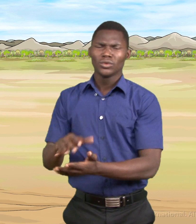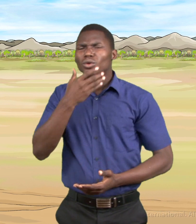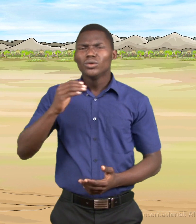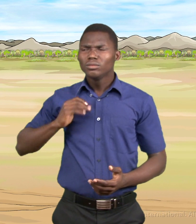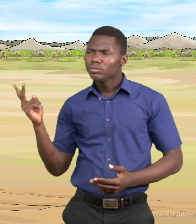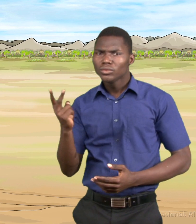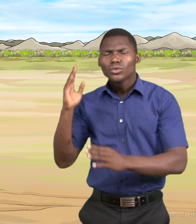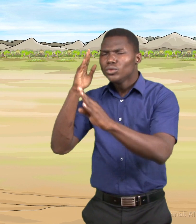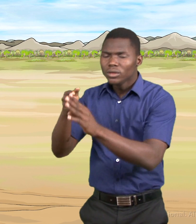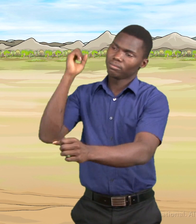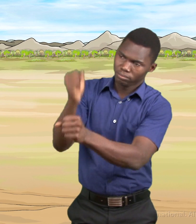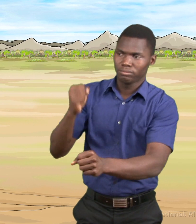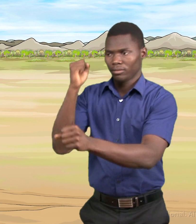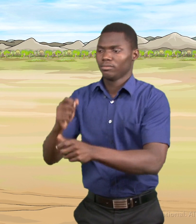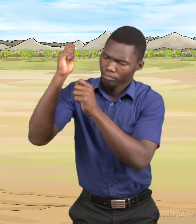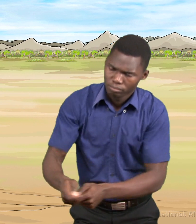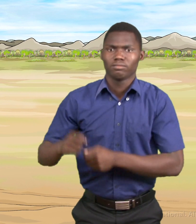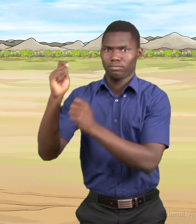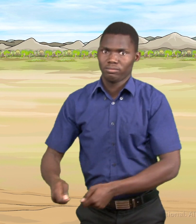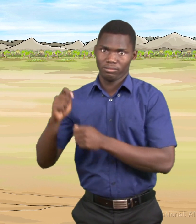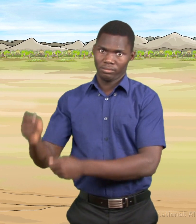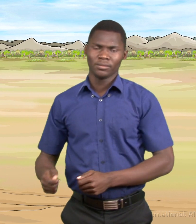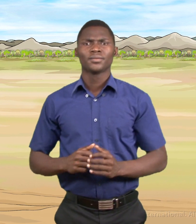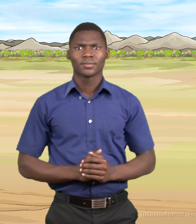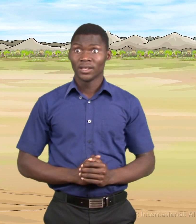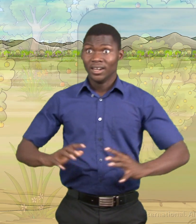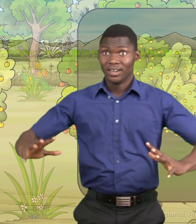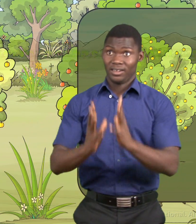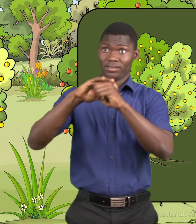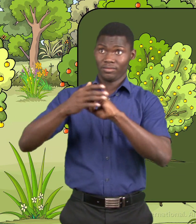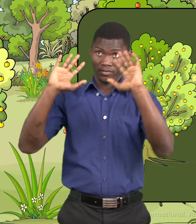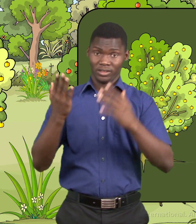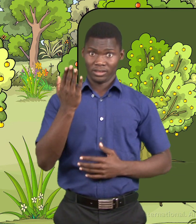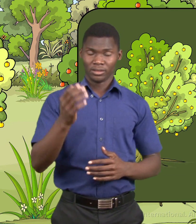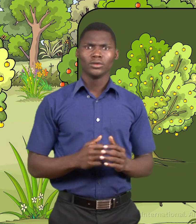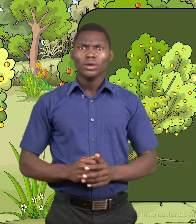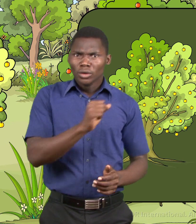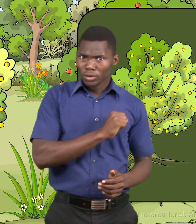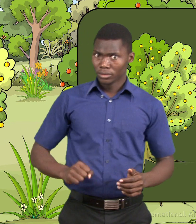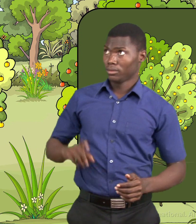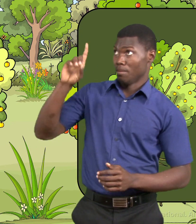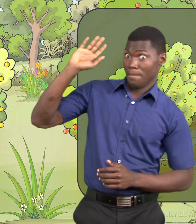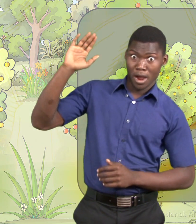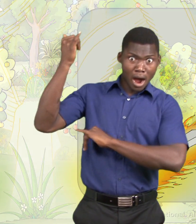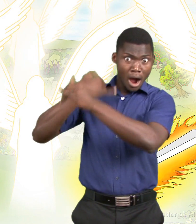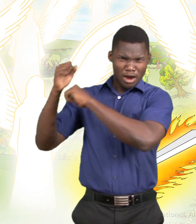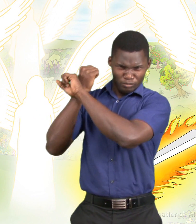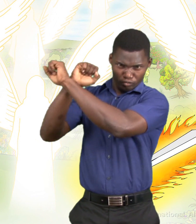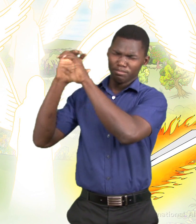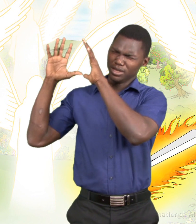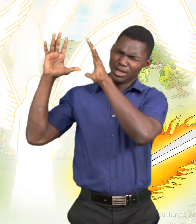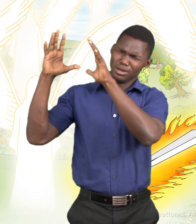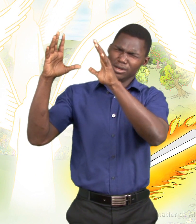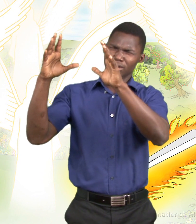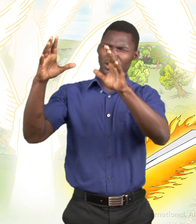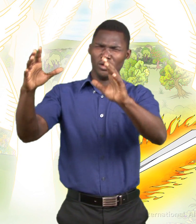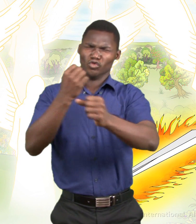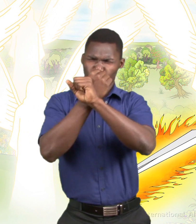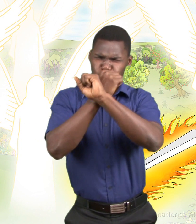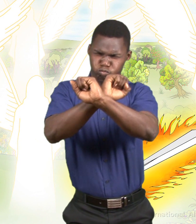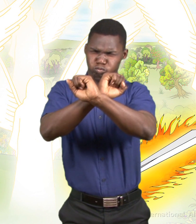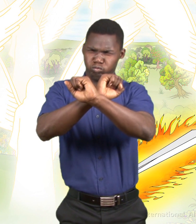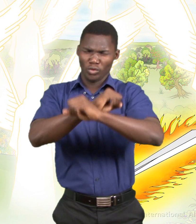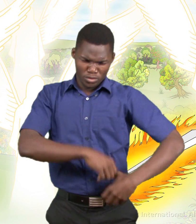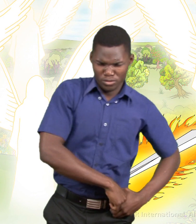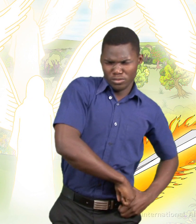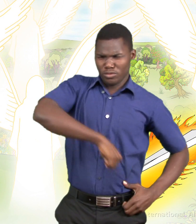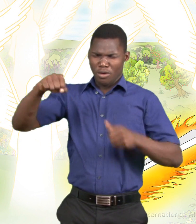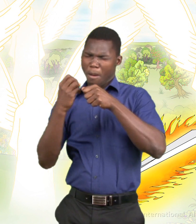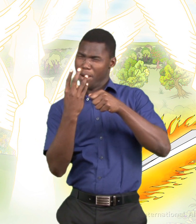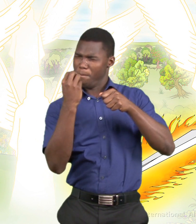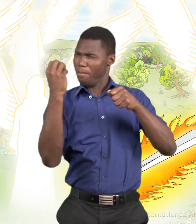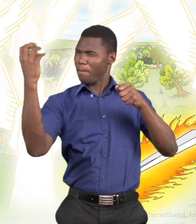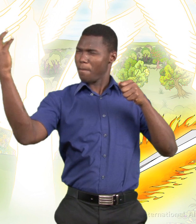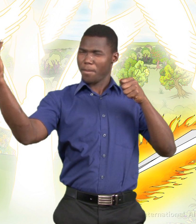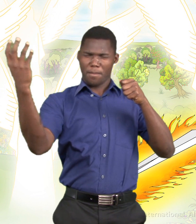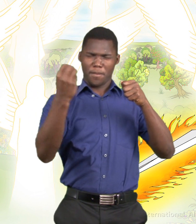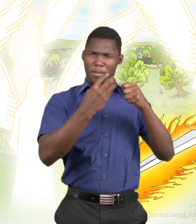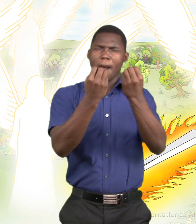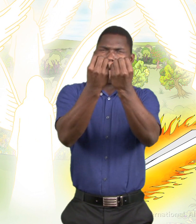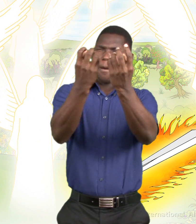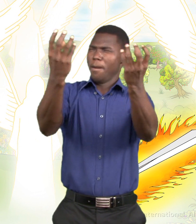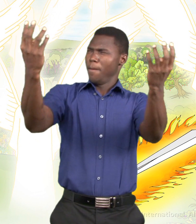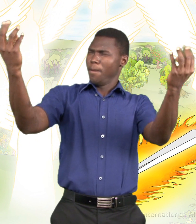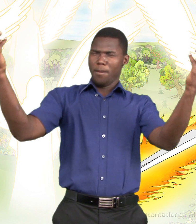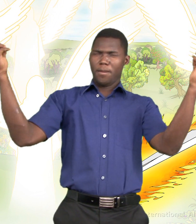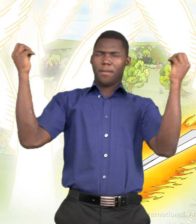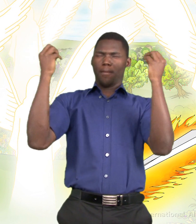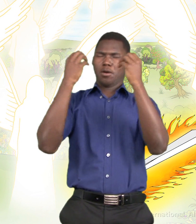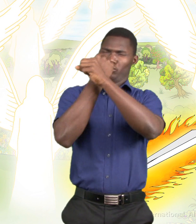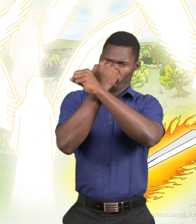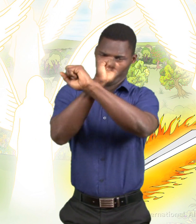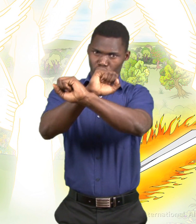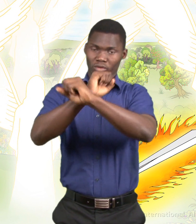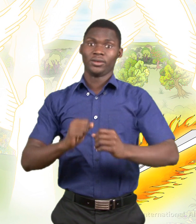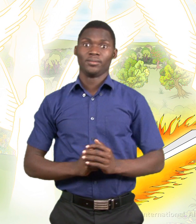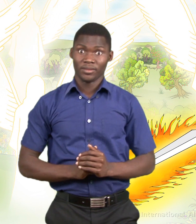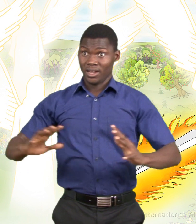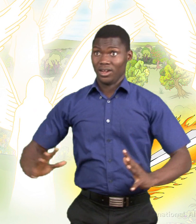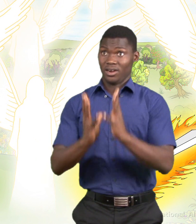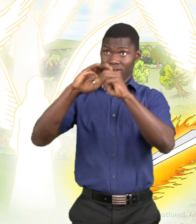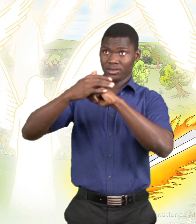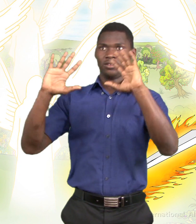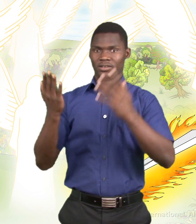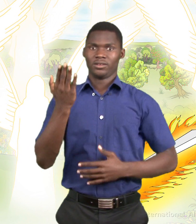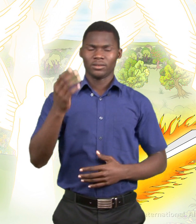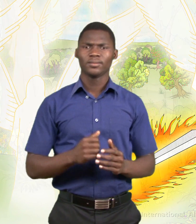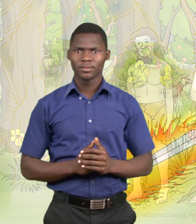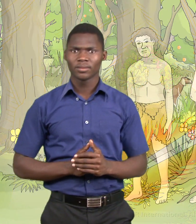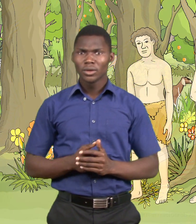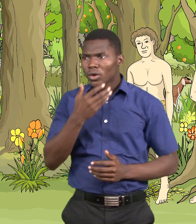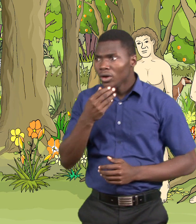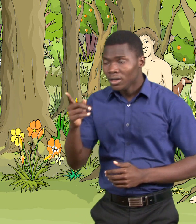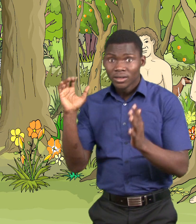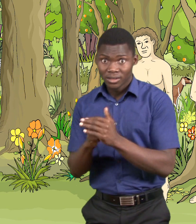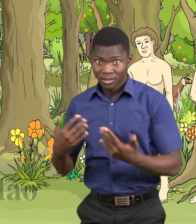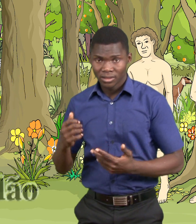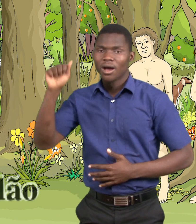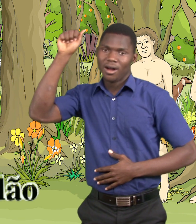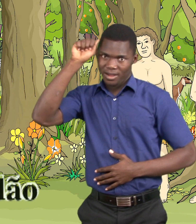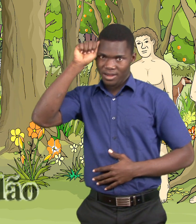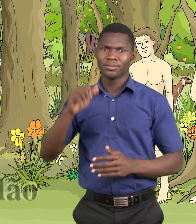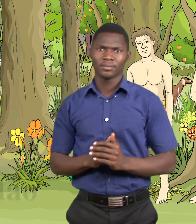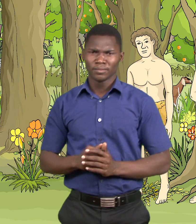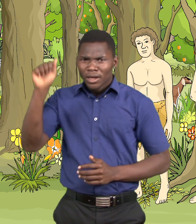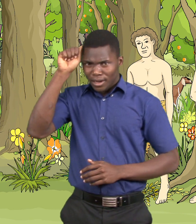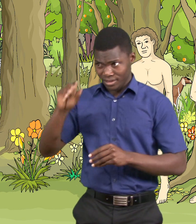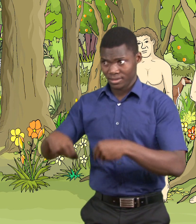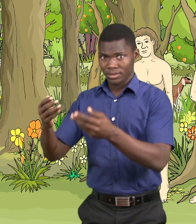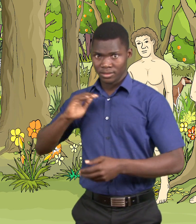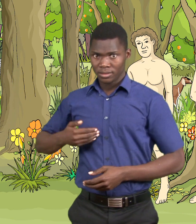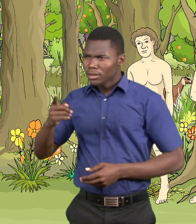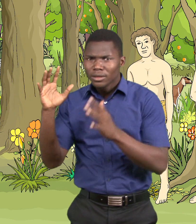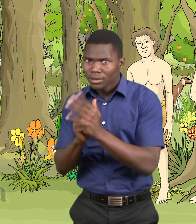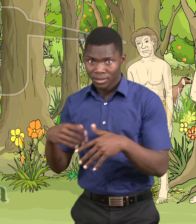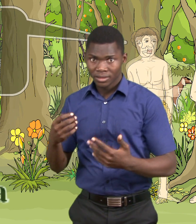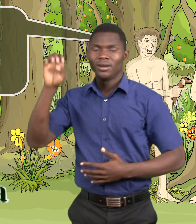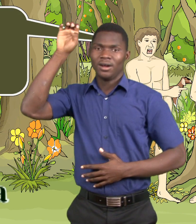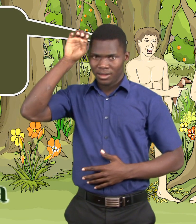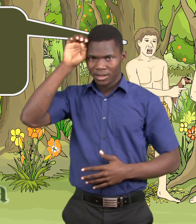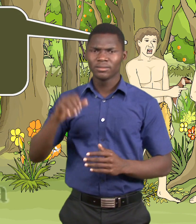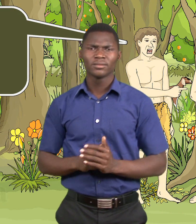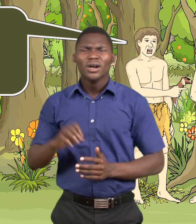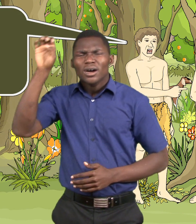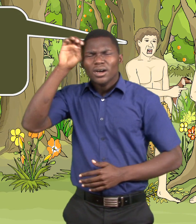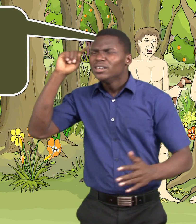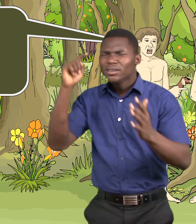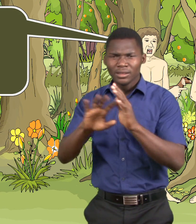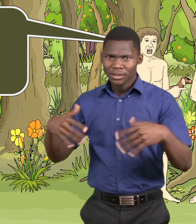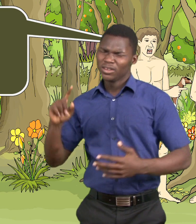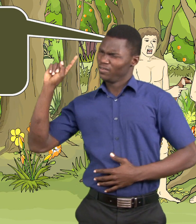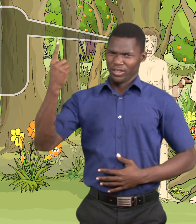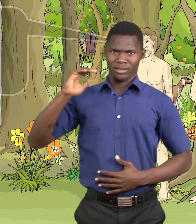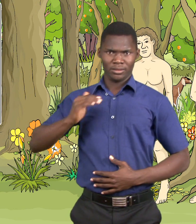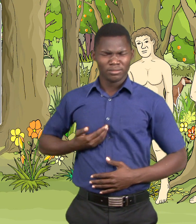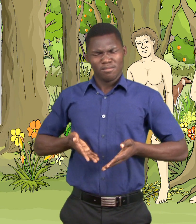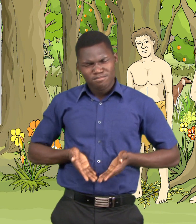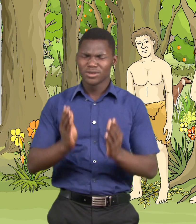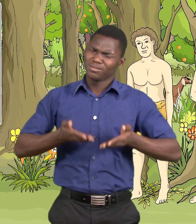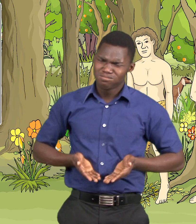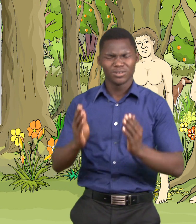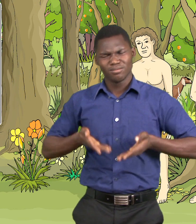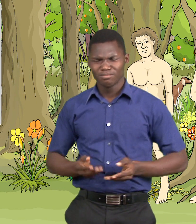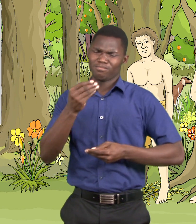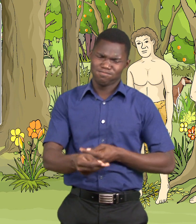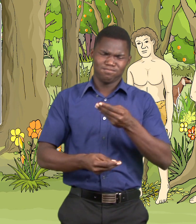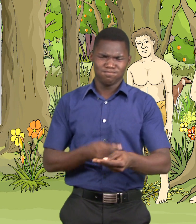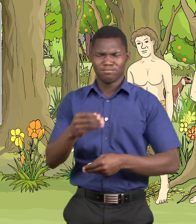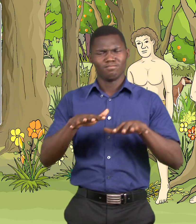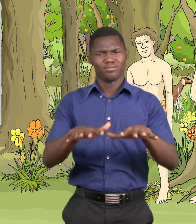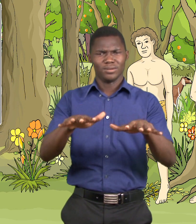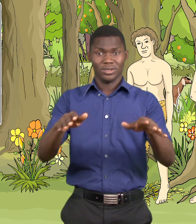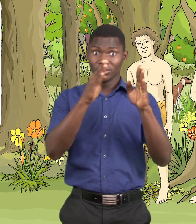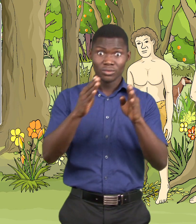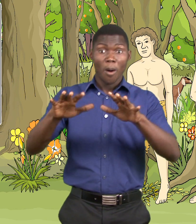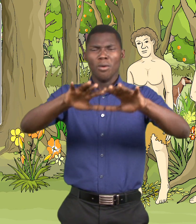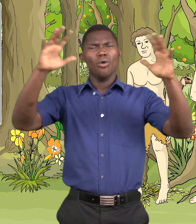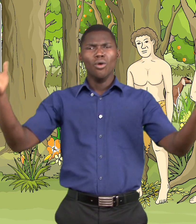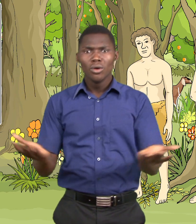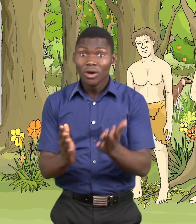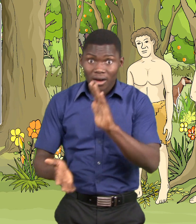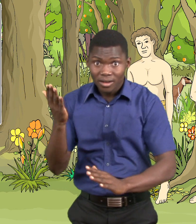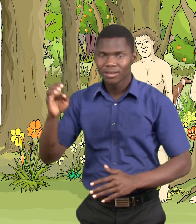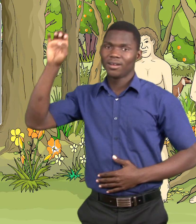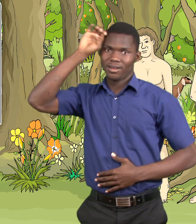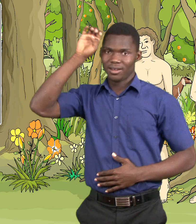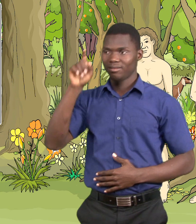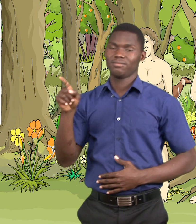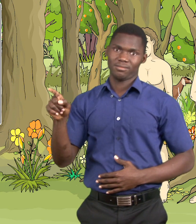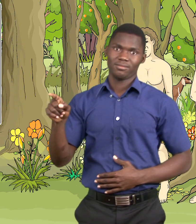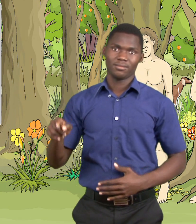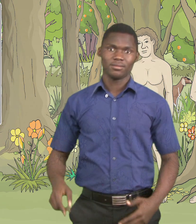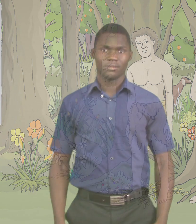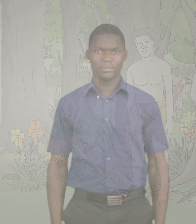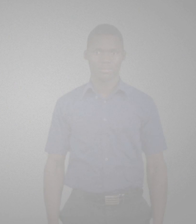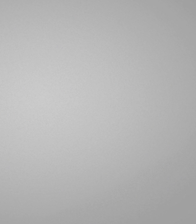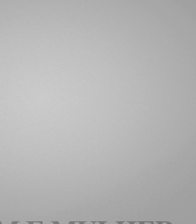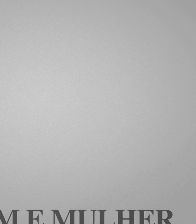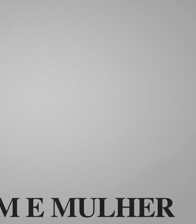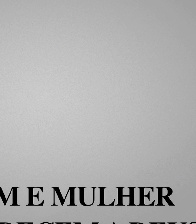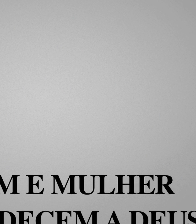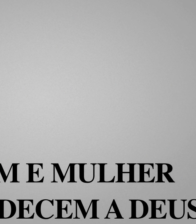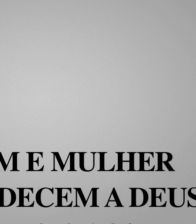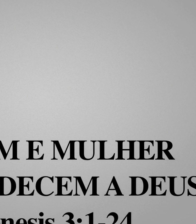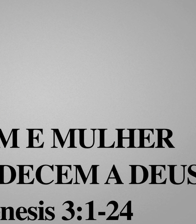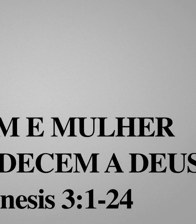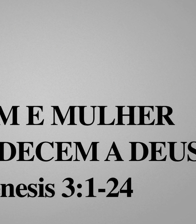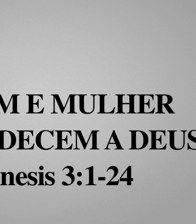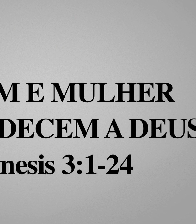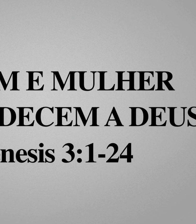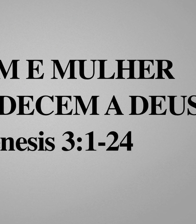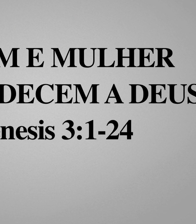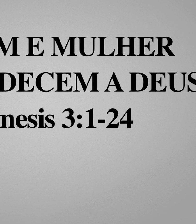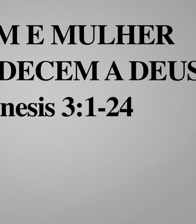So He drove out the man and stationed cherubim on the east side of the Garden of Eden, along with a whirling sword of flame to guard the way to the tree of life.